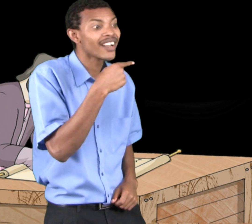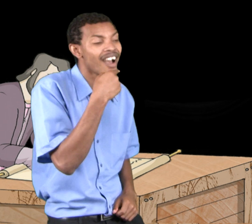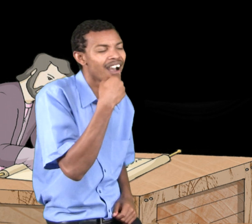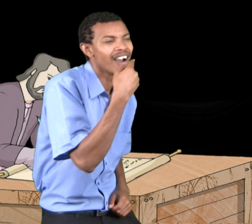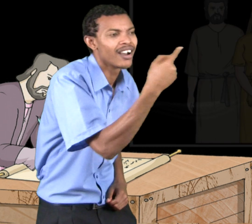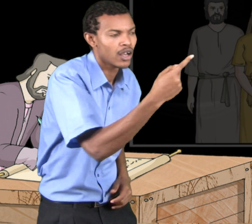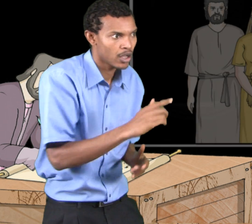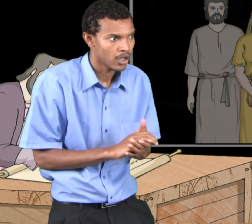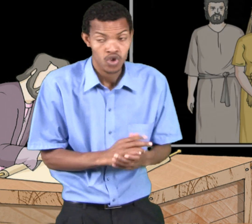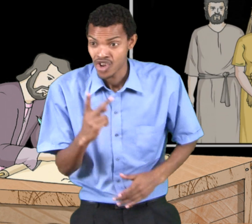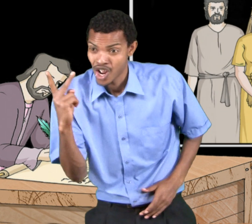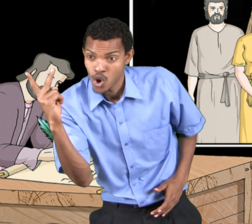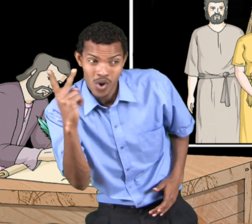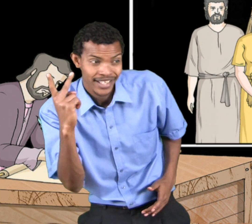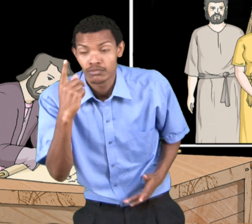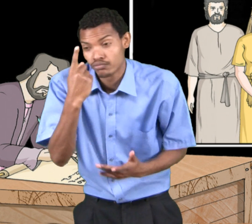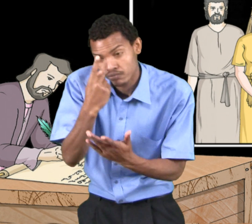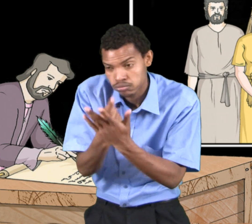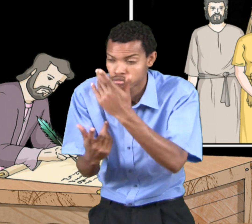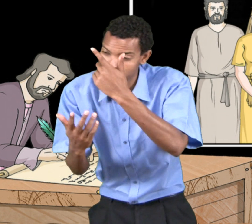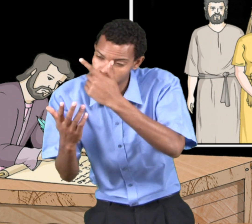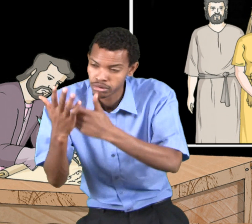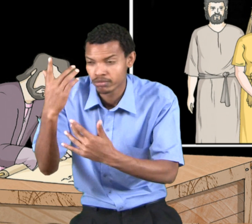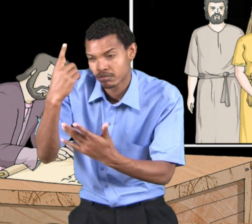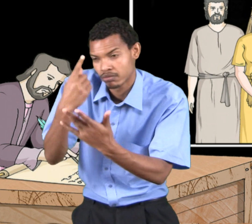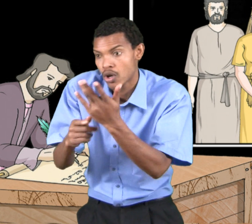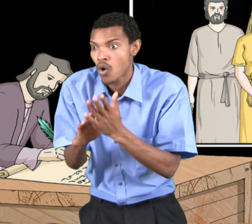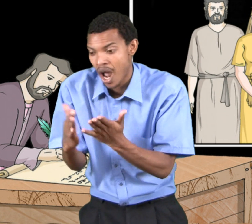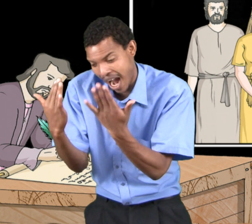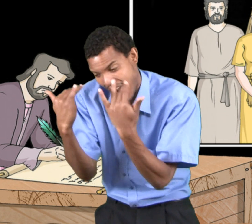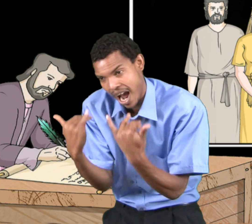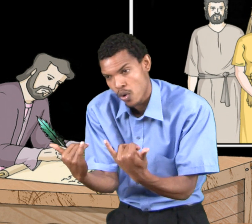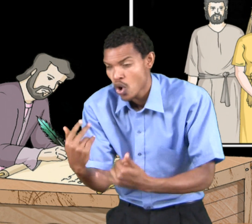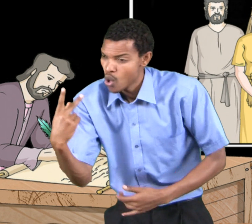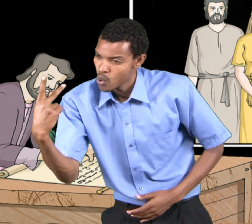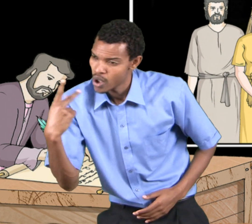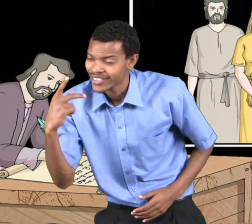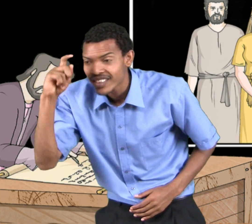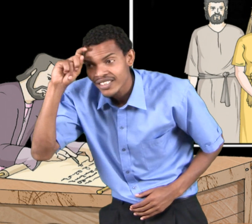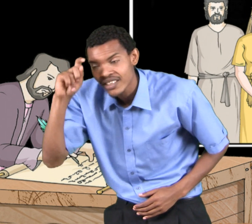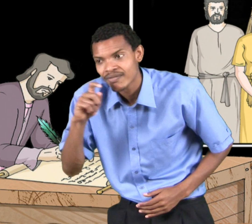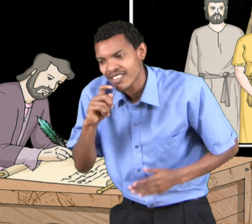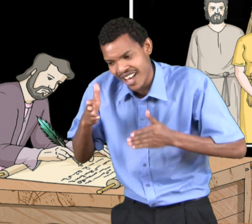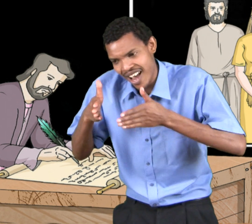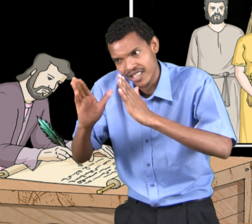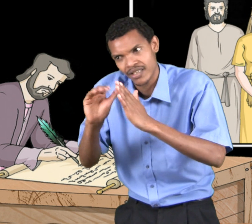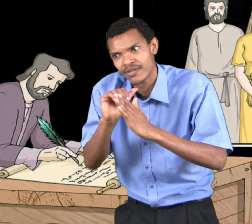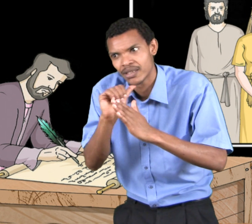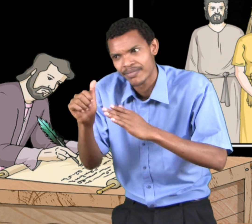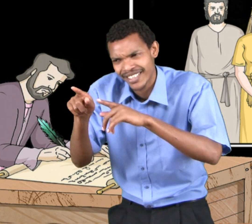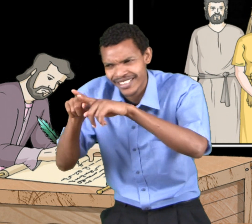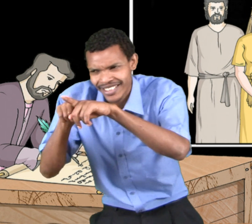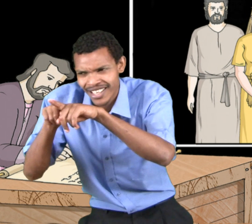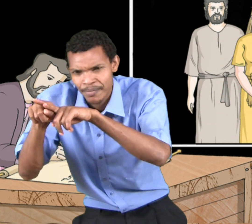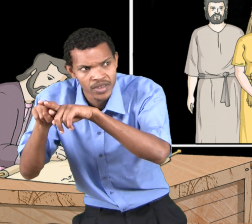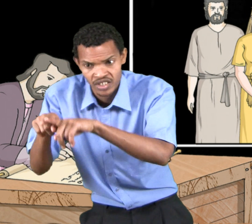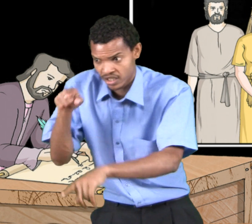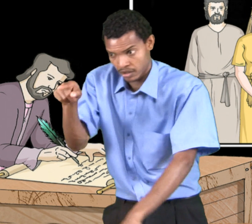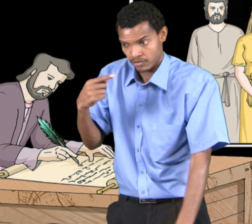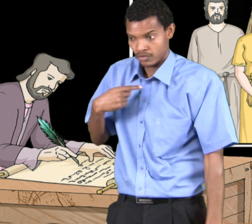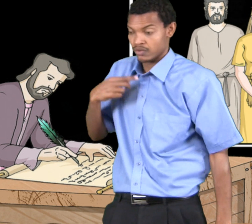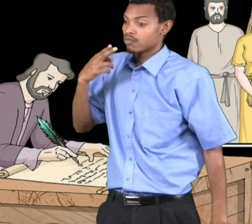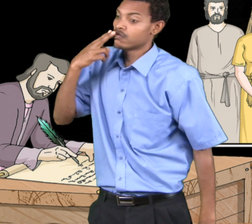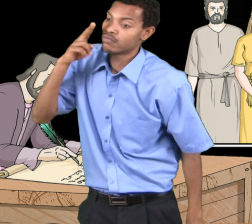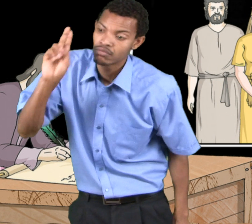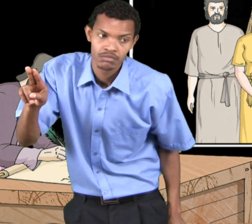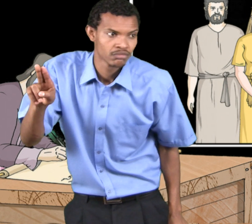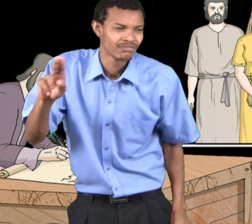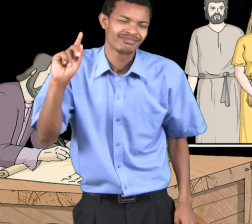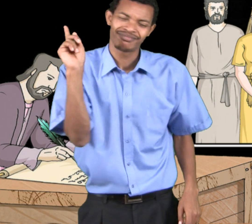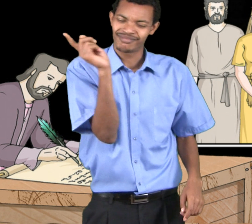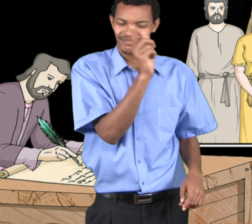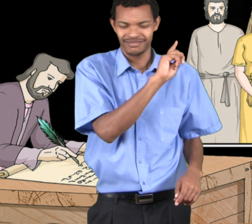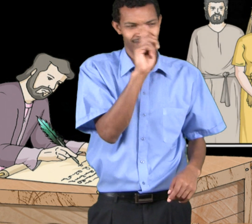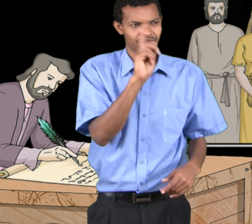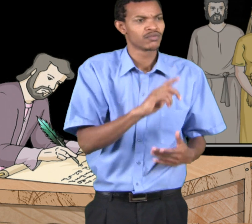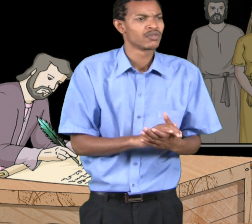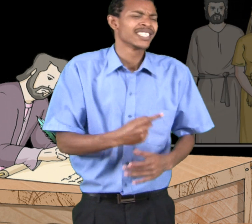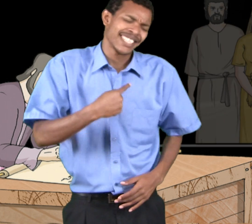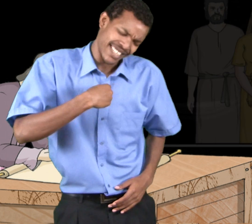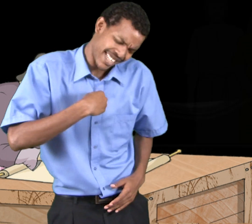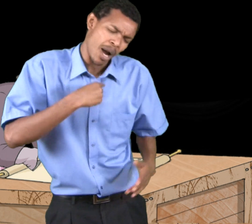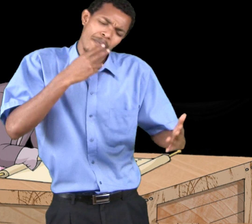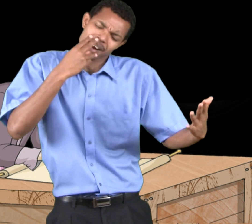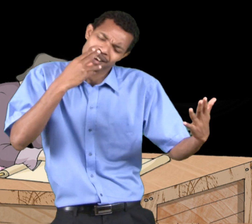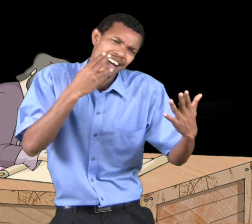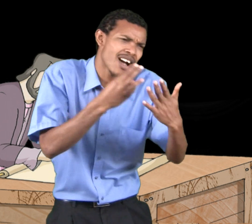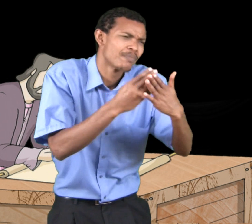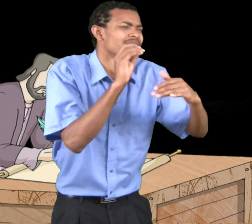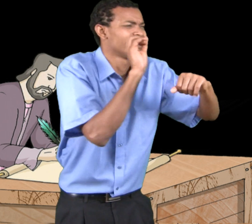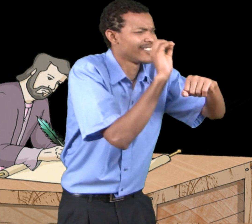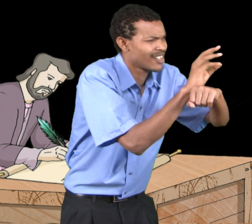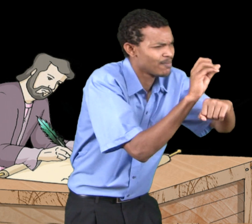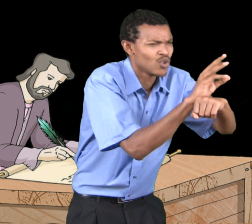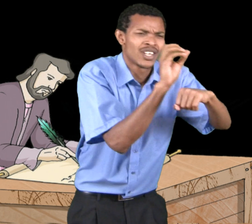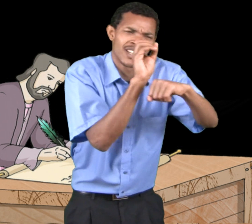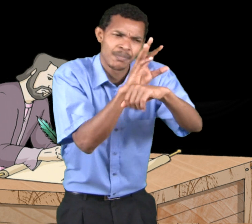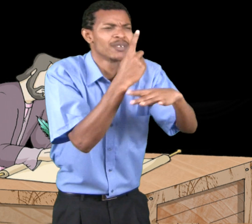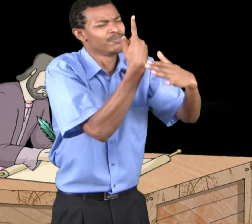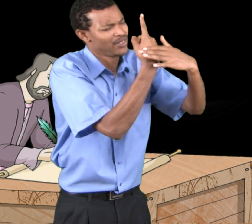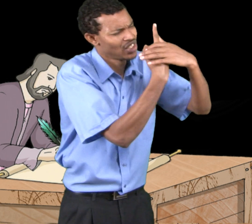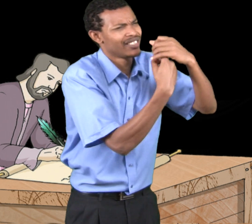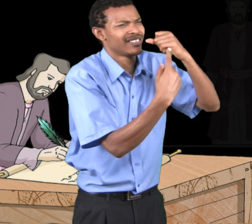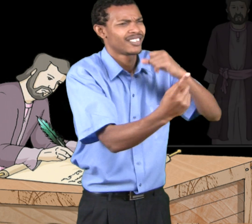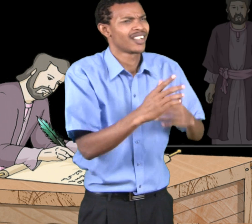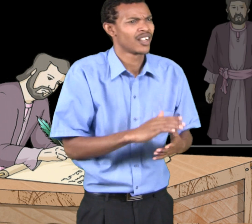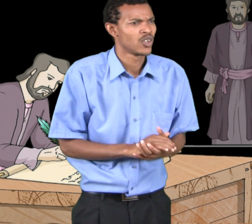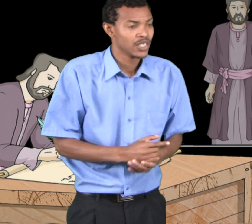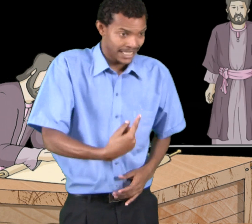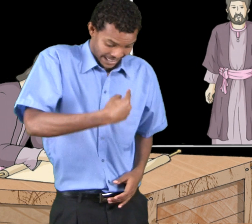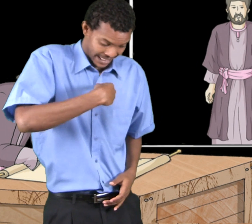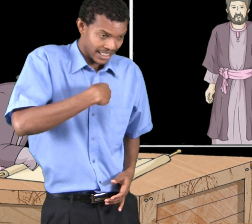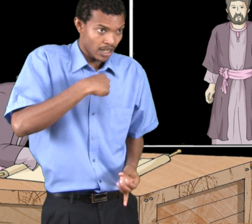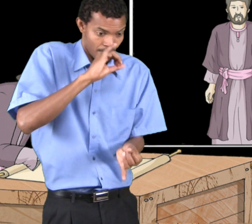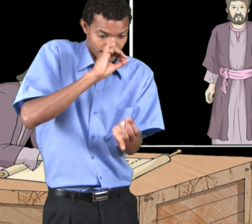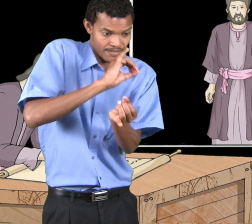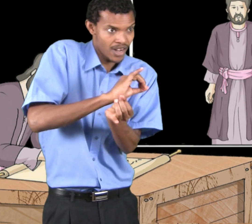I say this as a concession, not as a command.